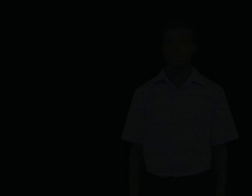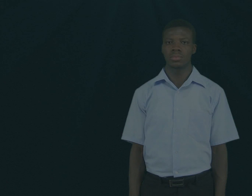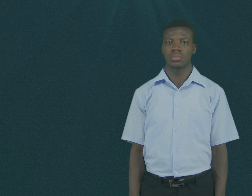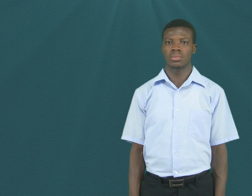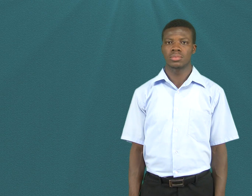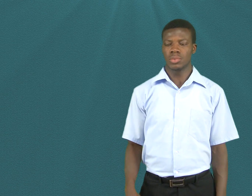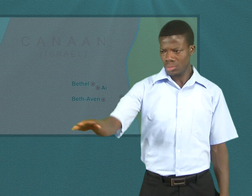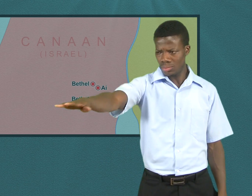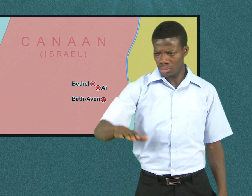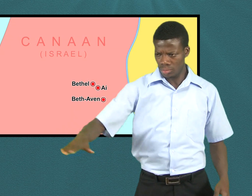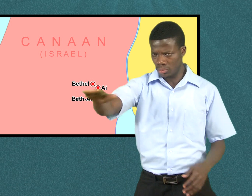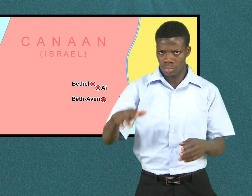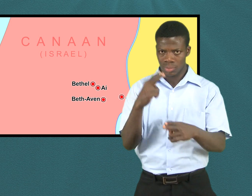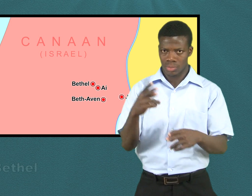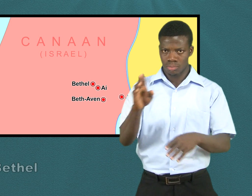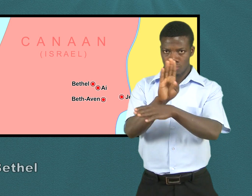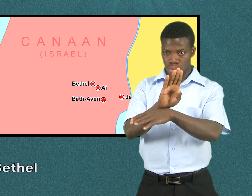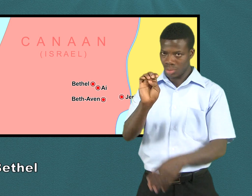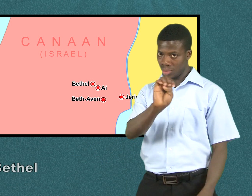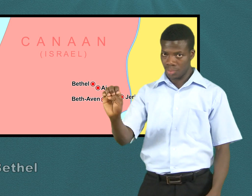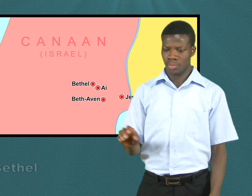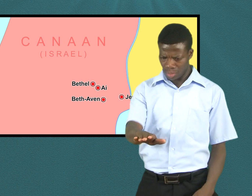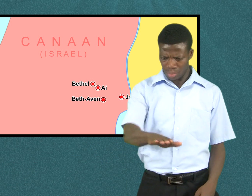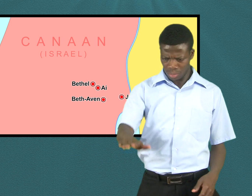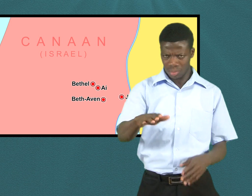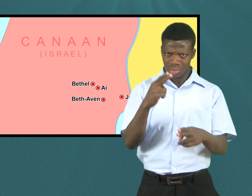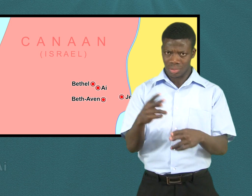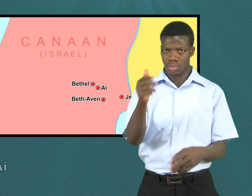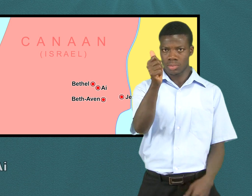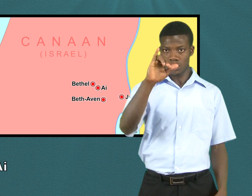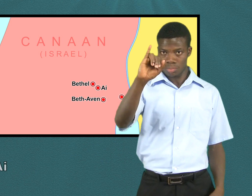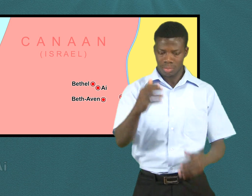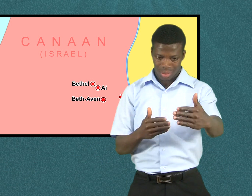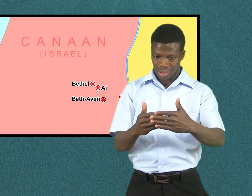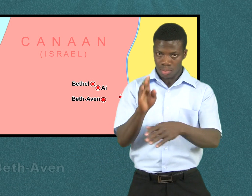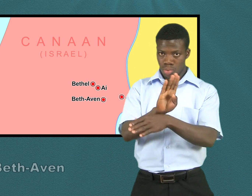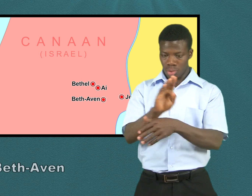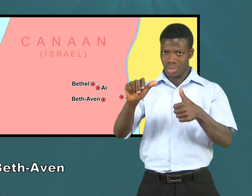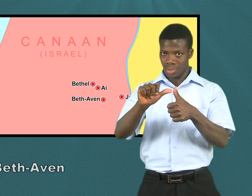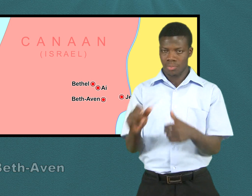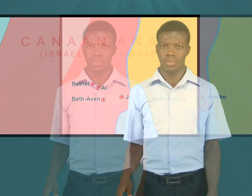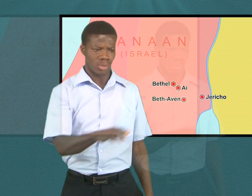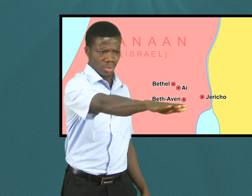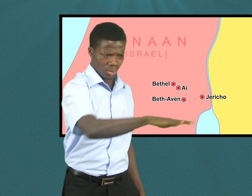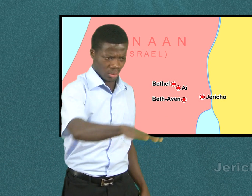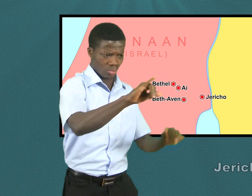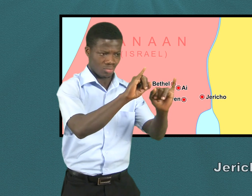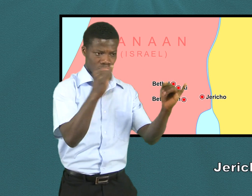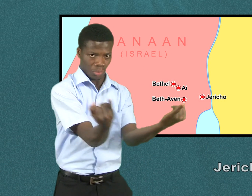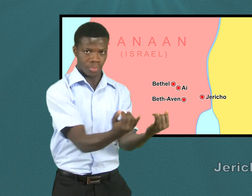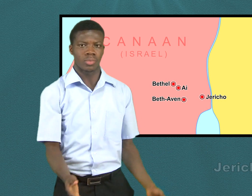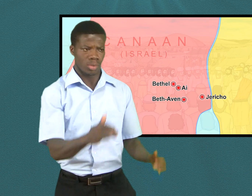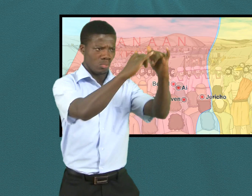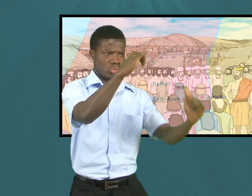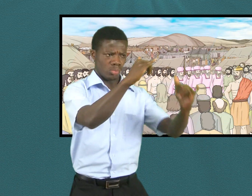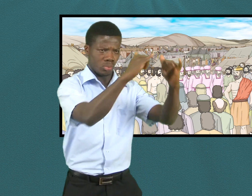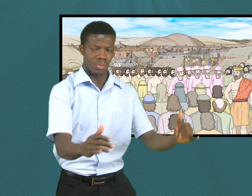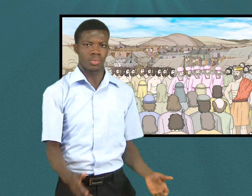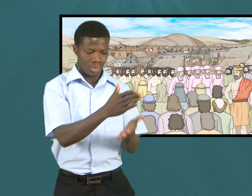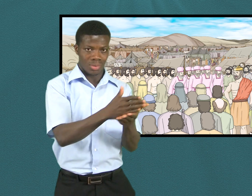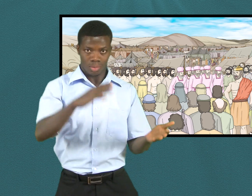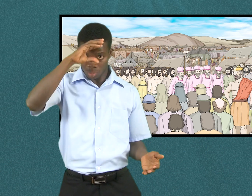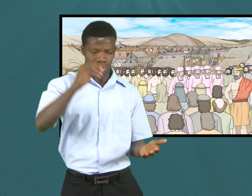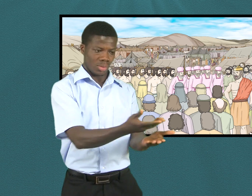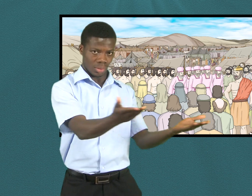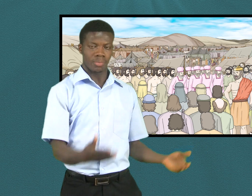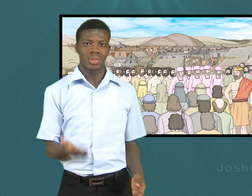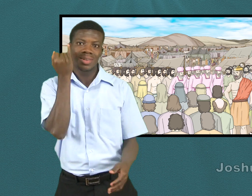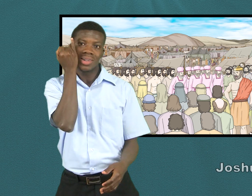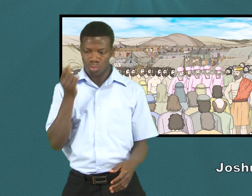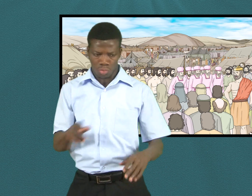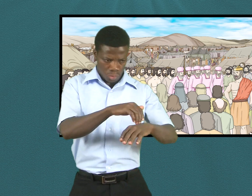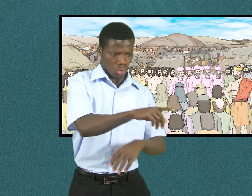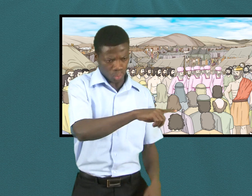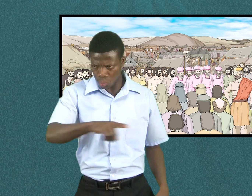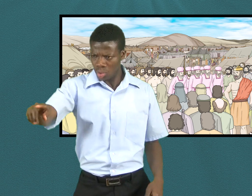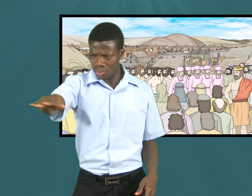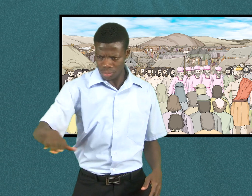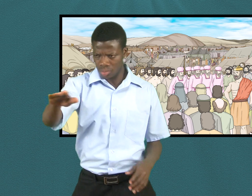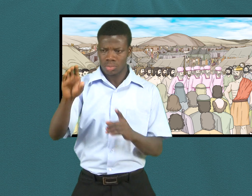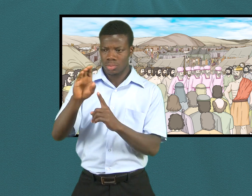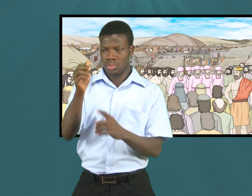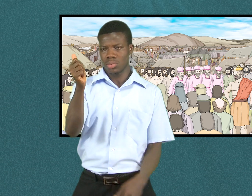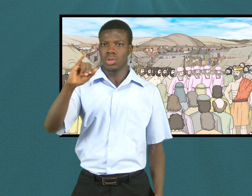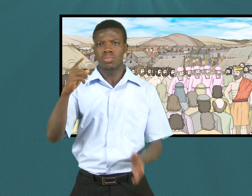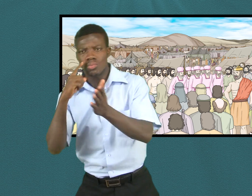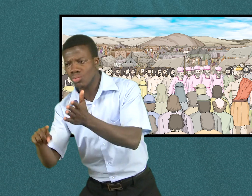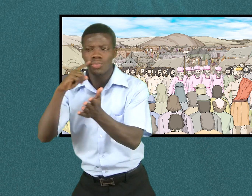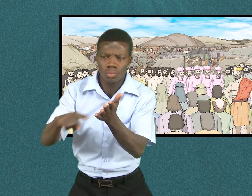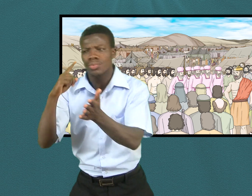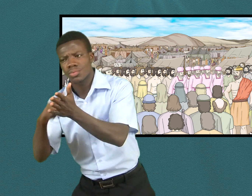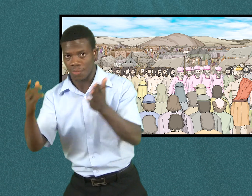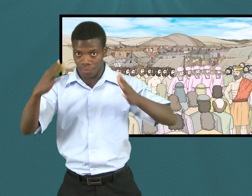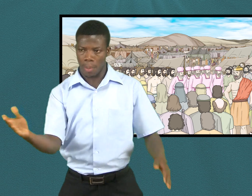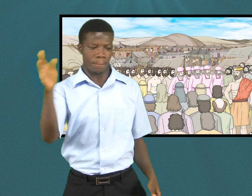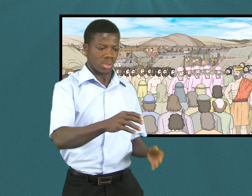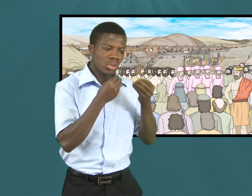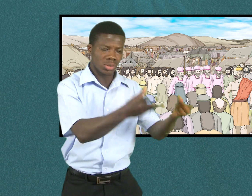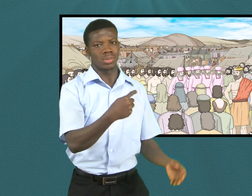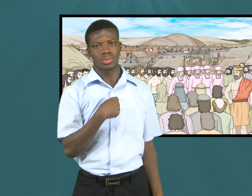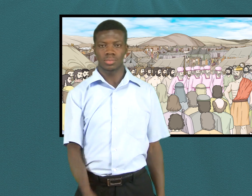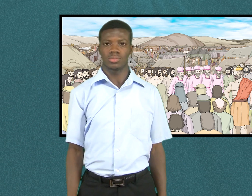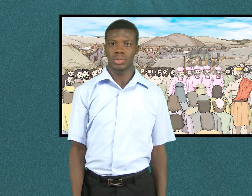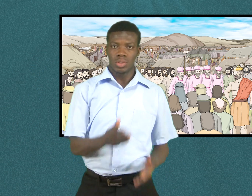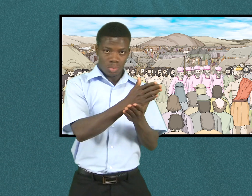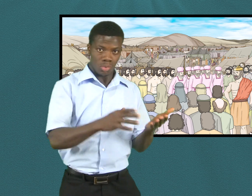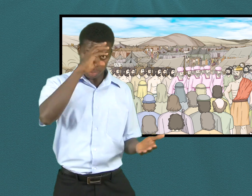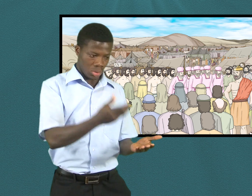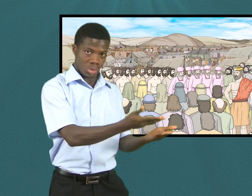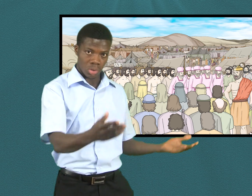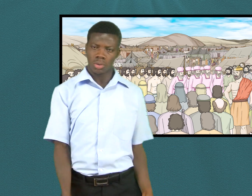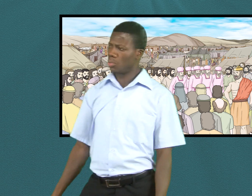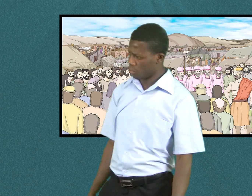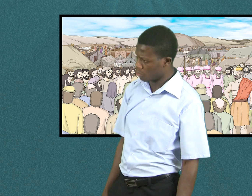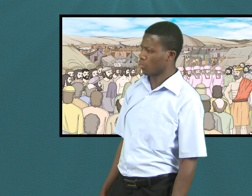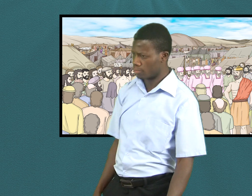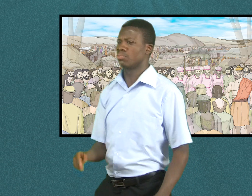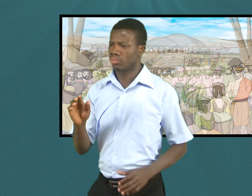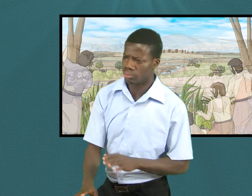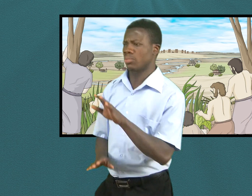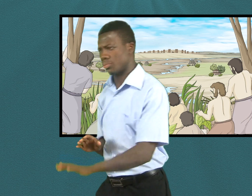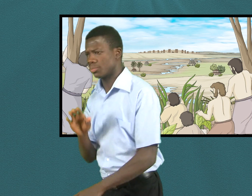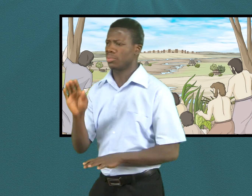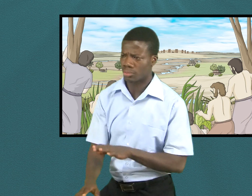Meanwhile, Joshua sent men from Jericho to Ai, which is near Beth-aven to the east of Bethel, and told them, “Go up and spy out the land.”